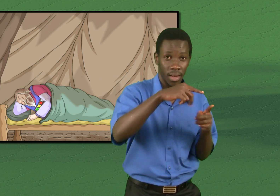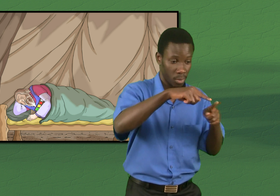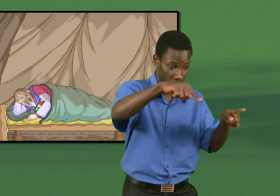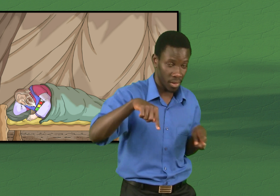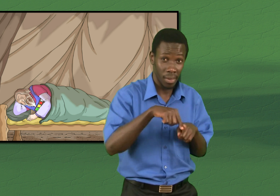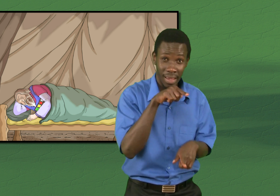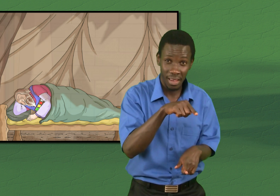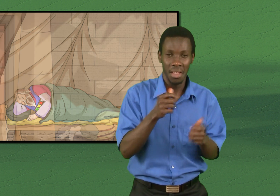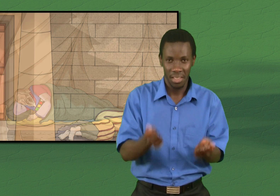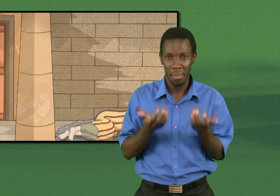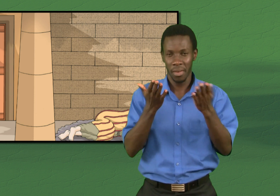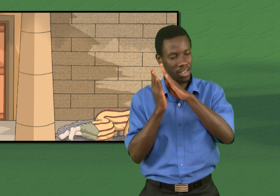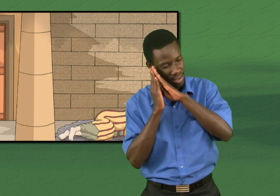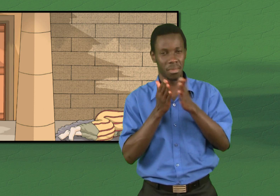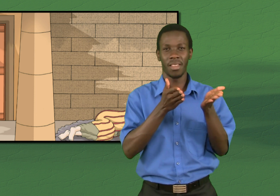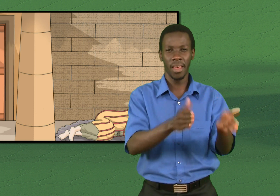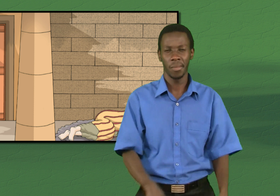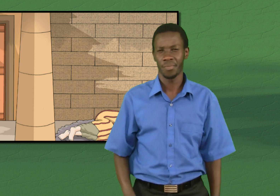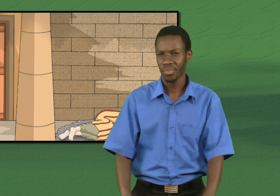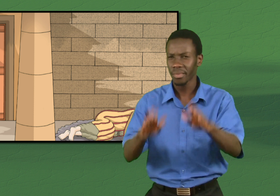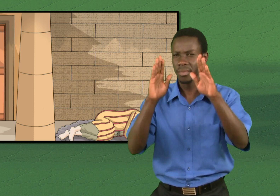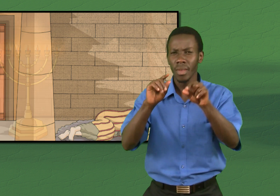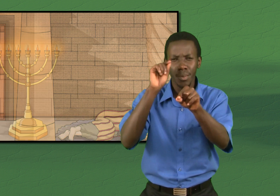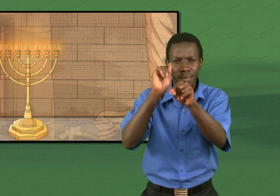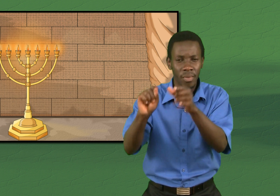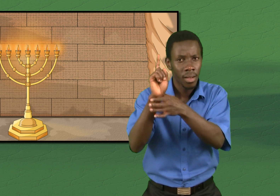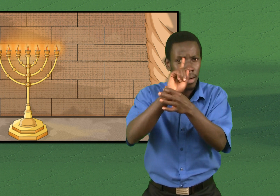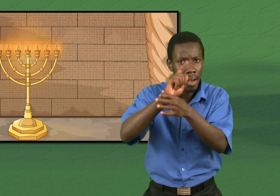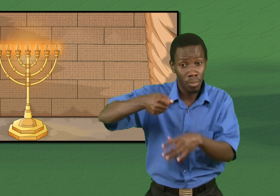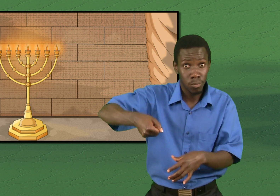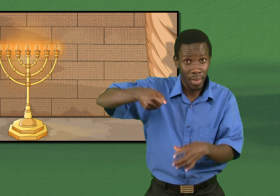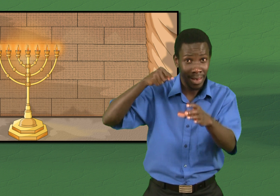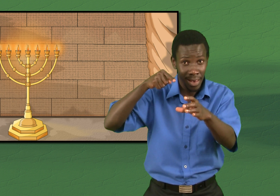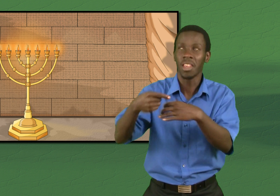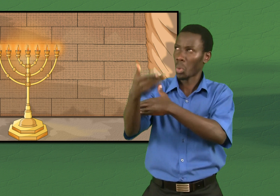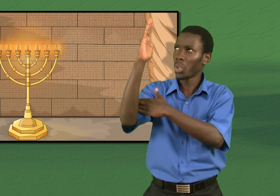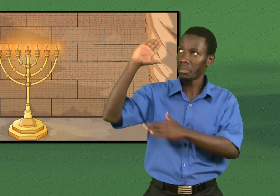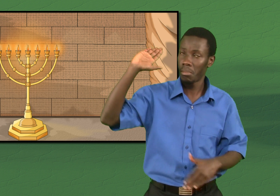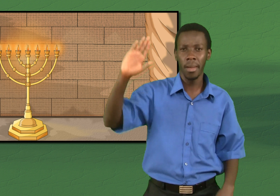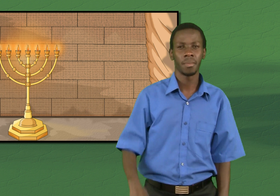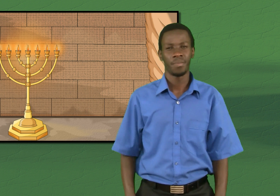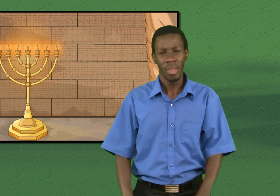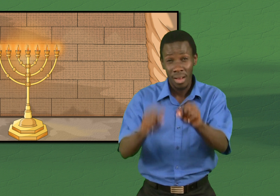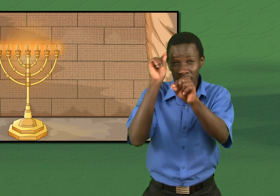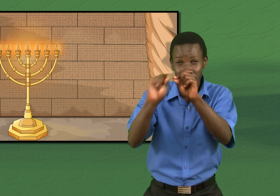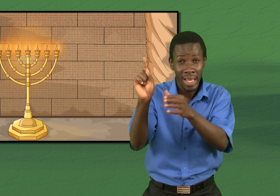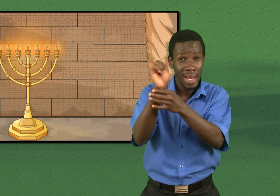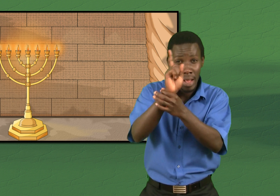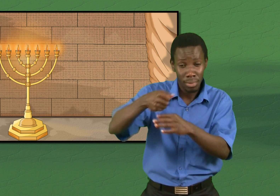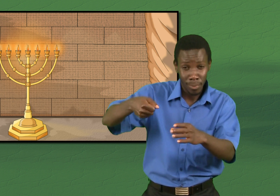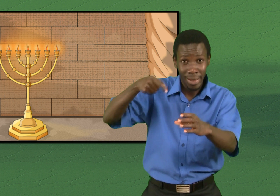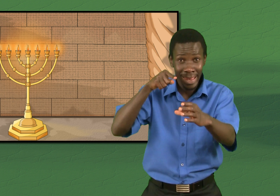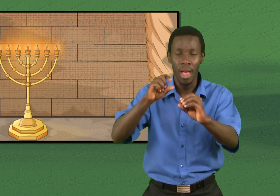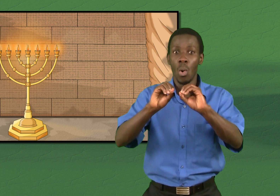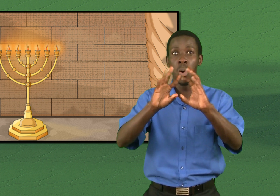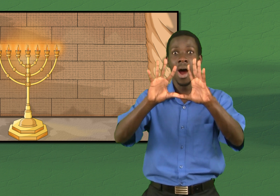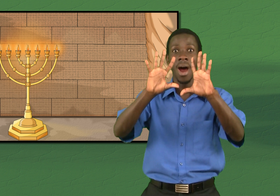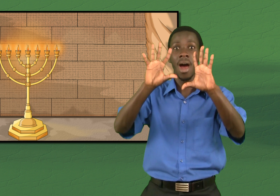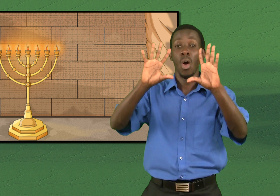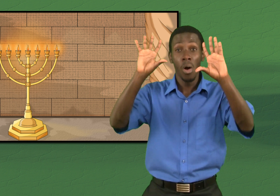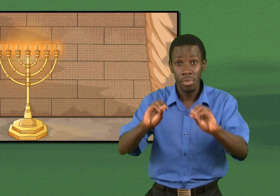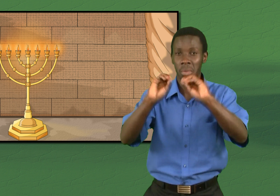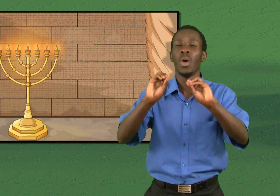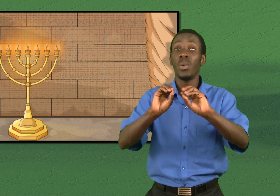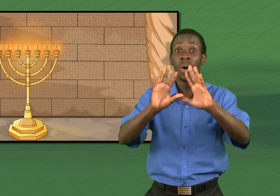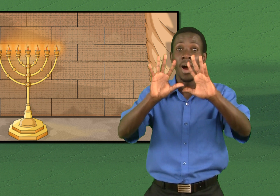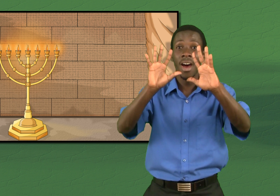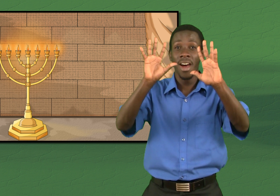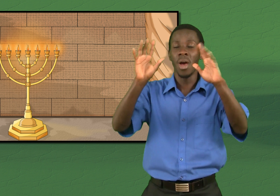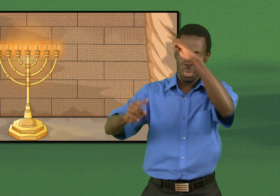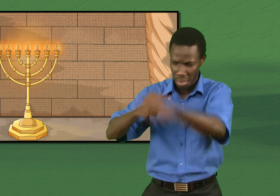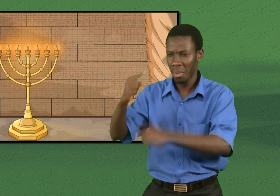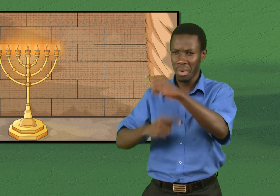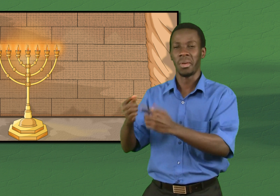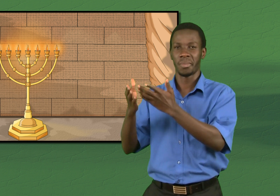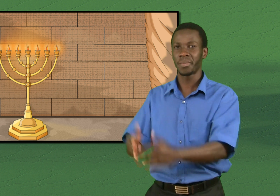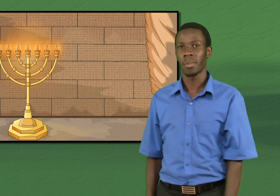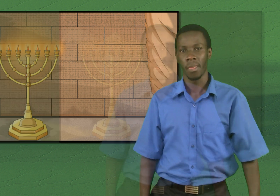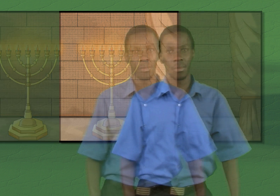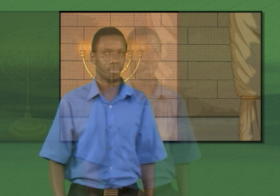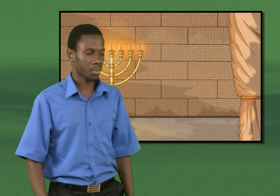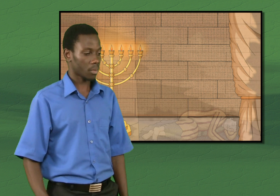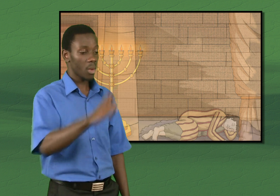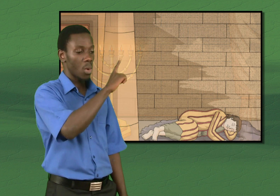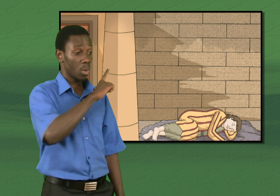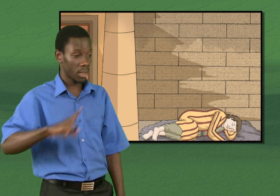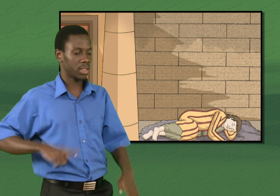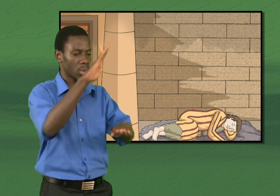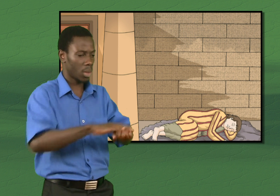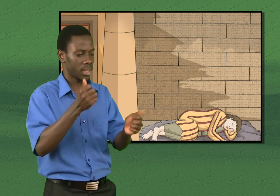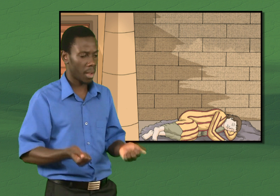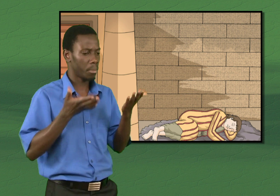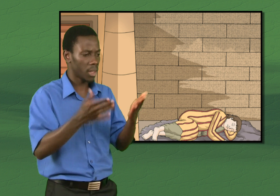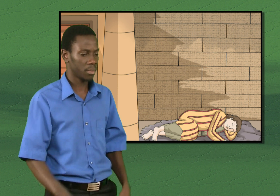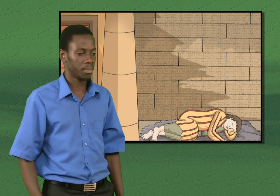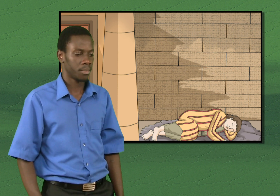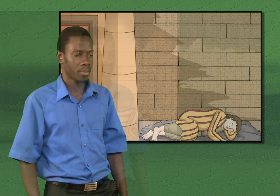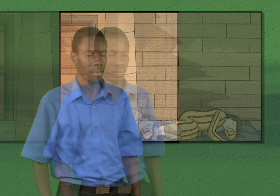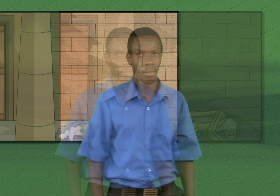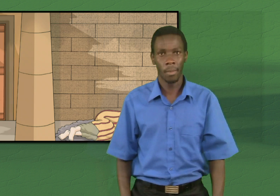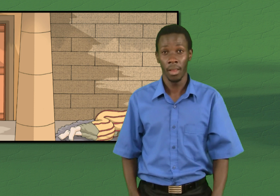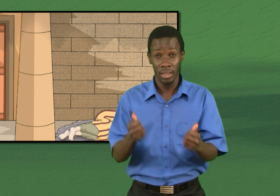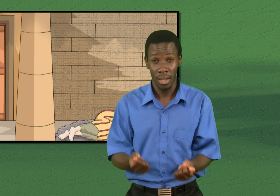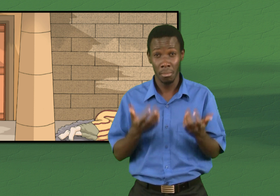Before the lamp of God had gone out, Samuel was lying down in the temple of the LORD, where the ark of God was located.